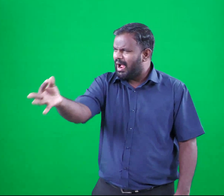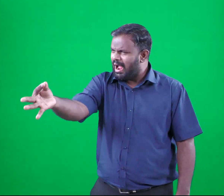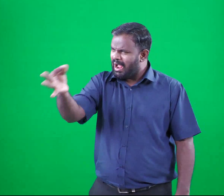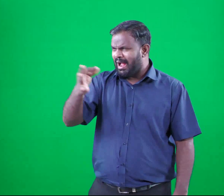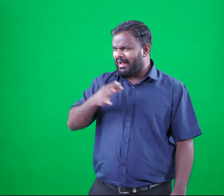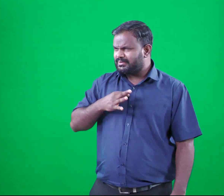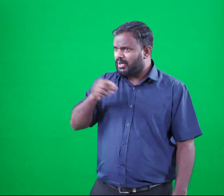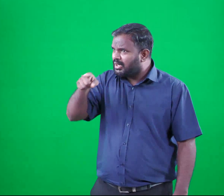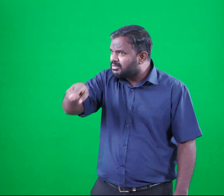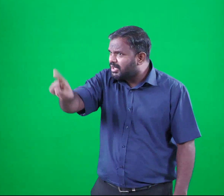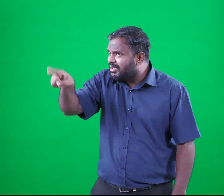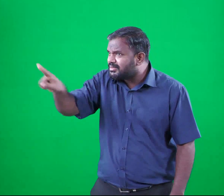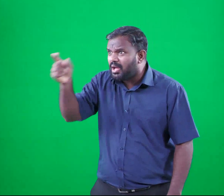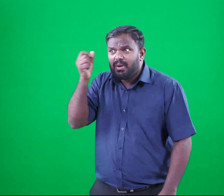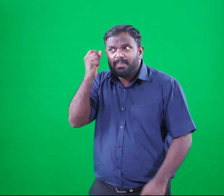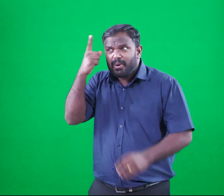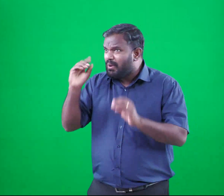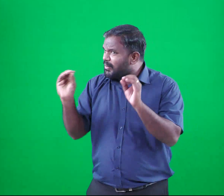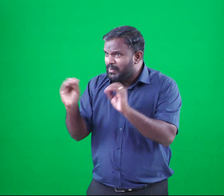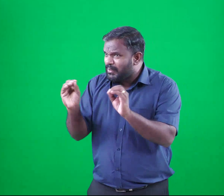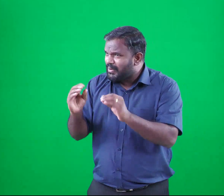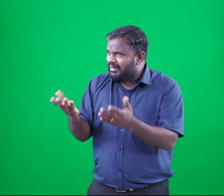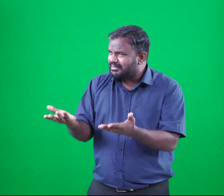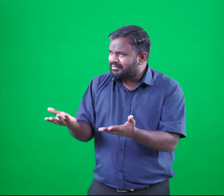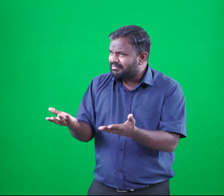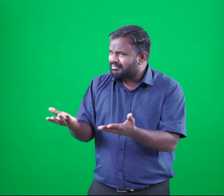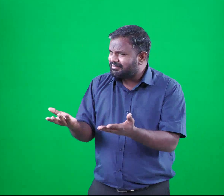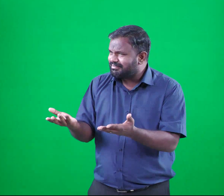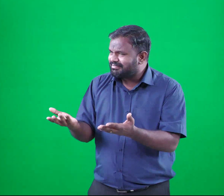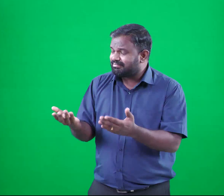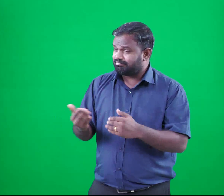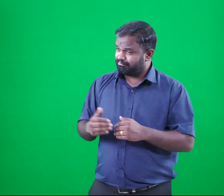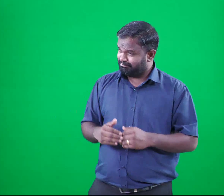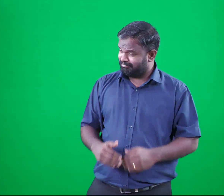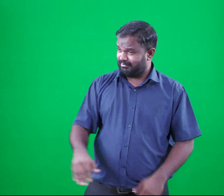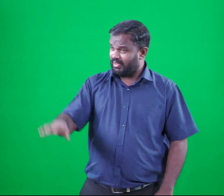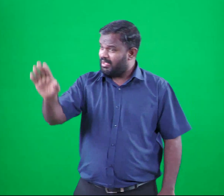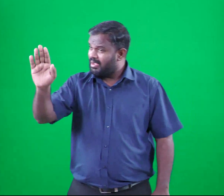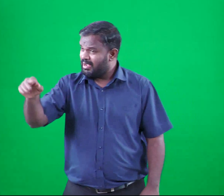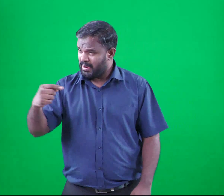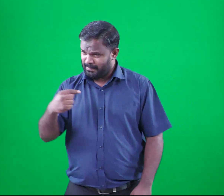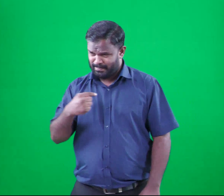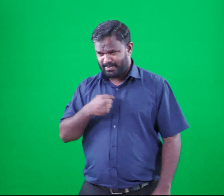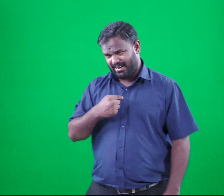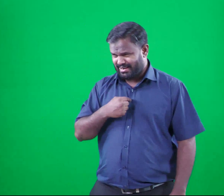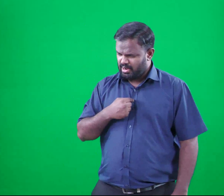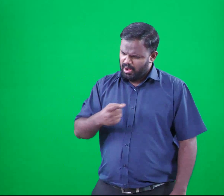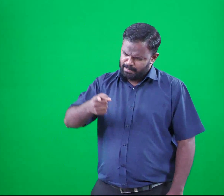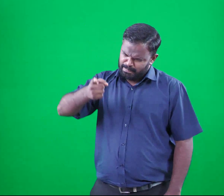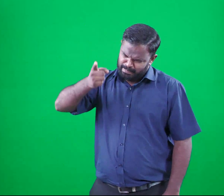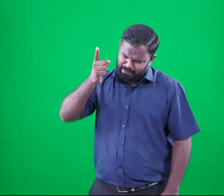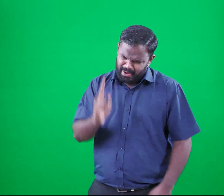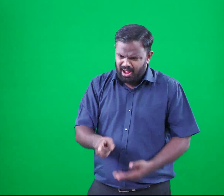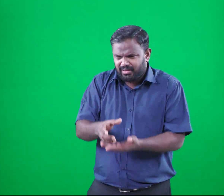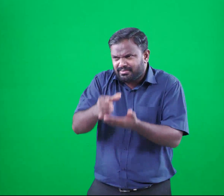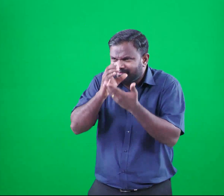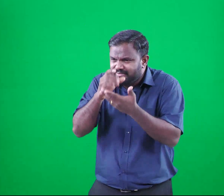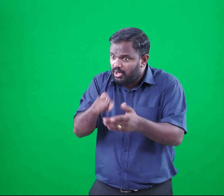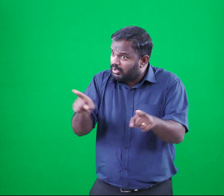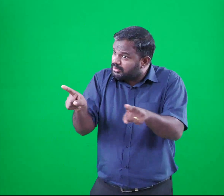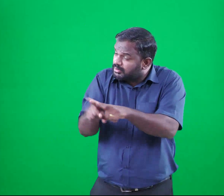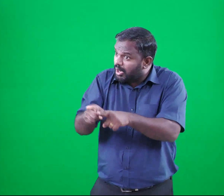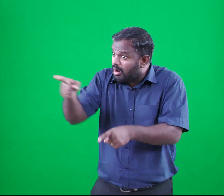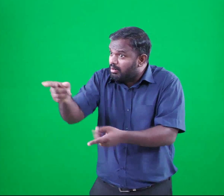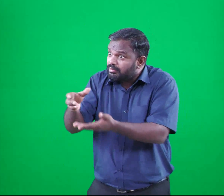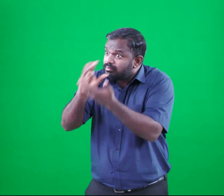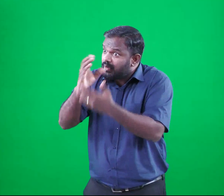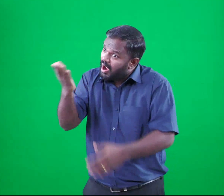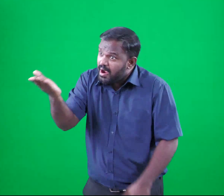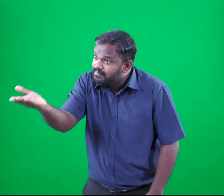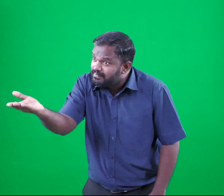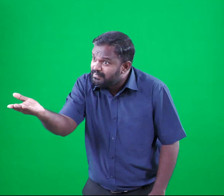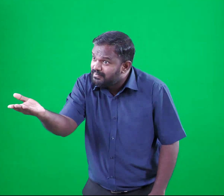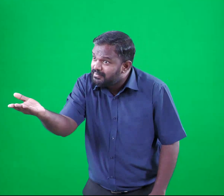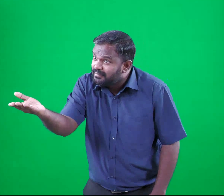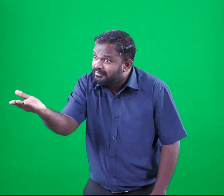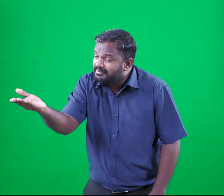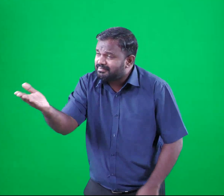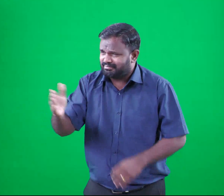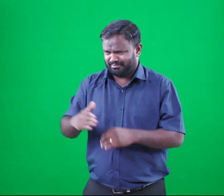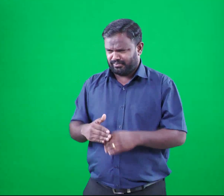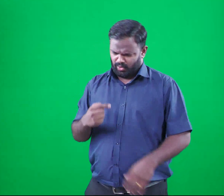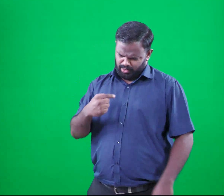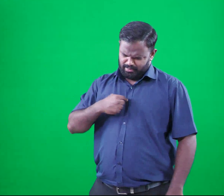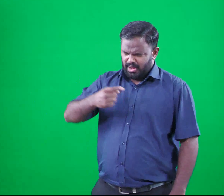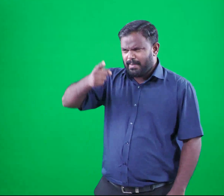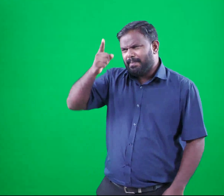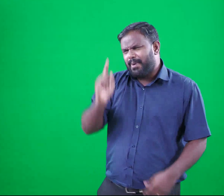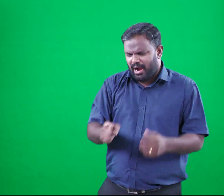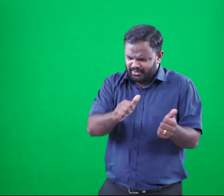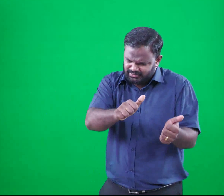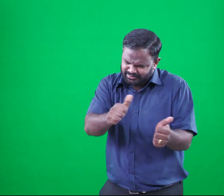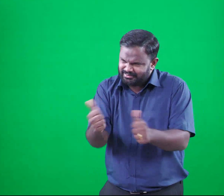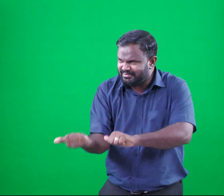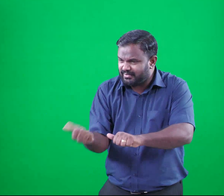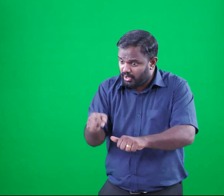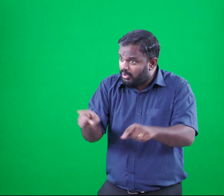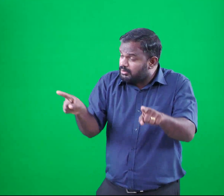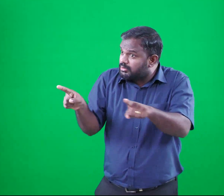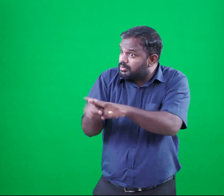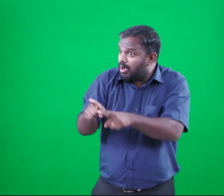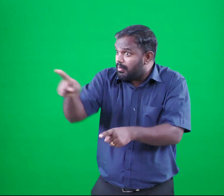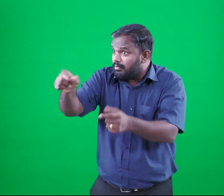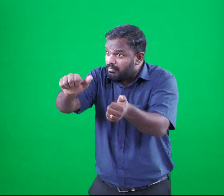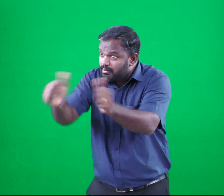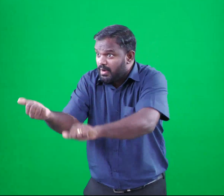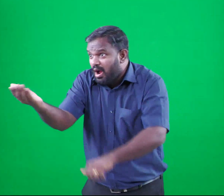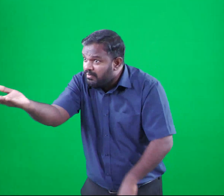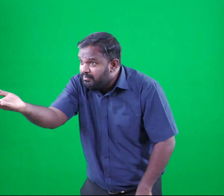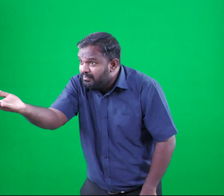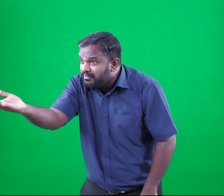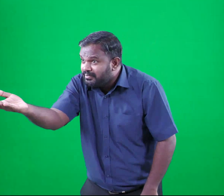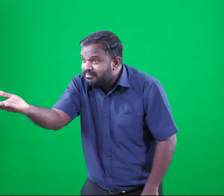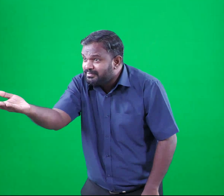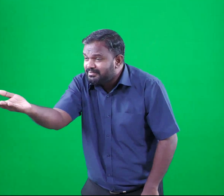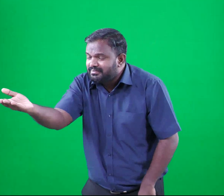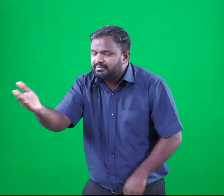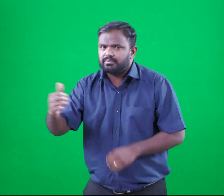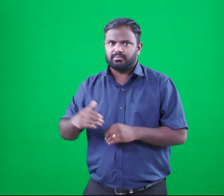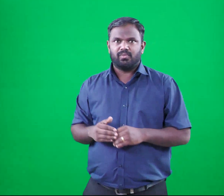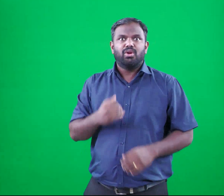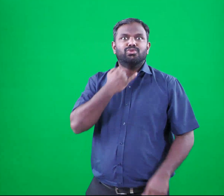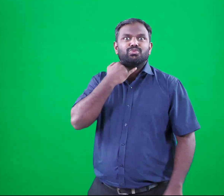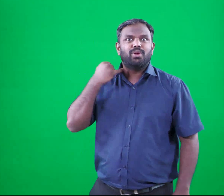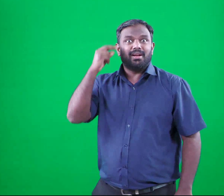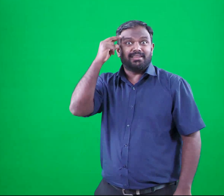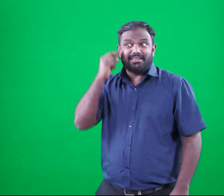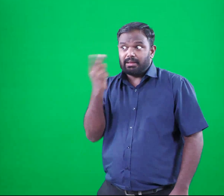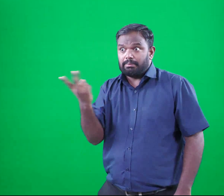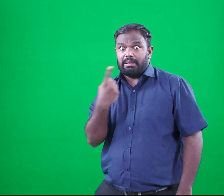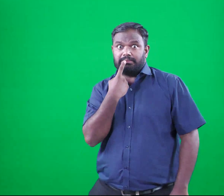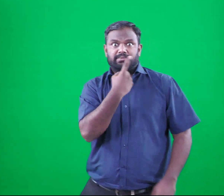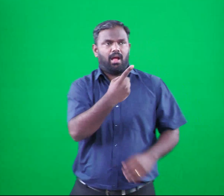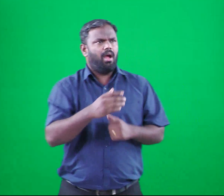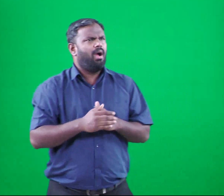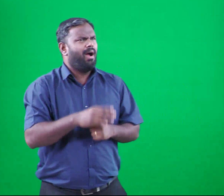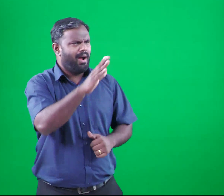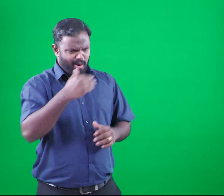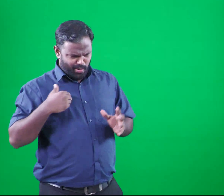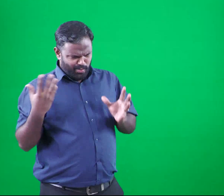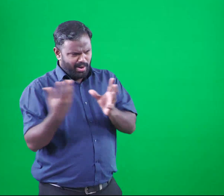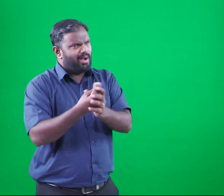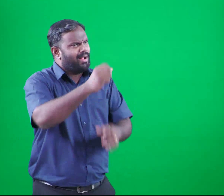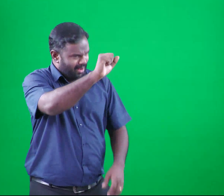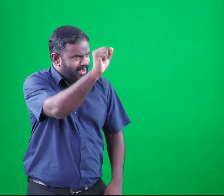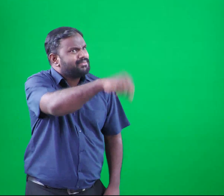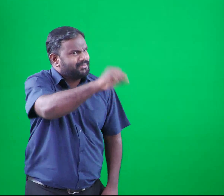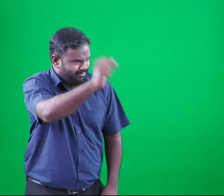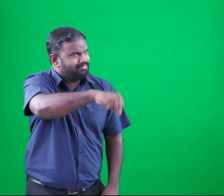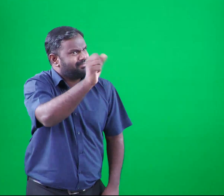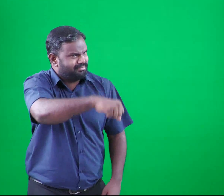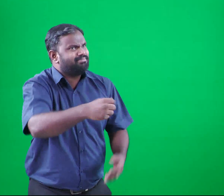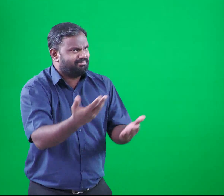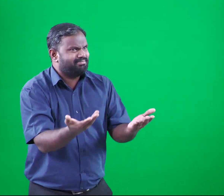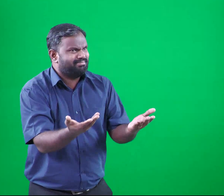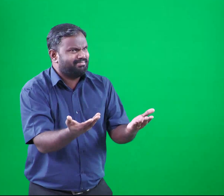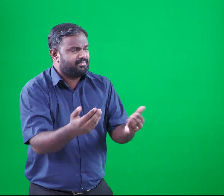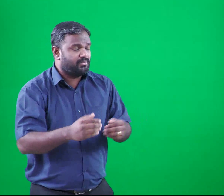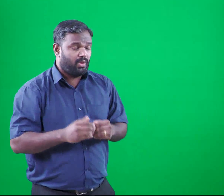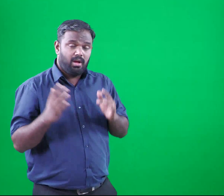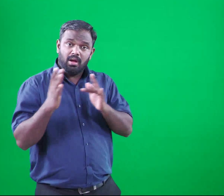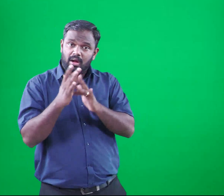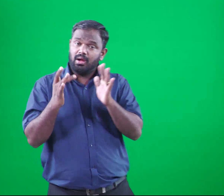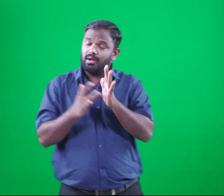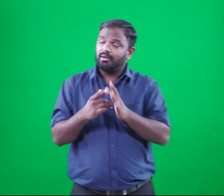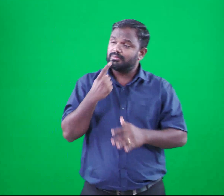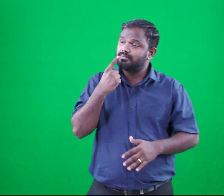" Can you drink the cup I will drink, or be baptized with the baptism I will undergo?"